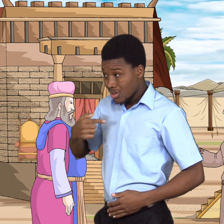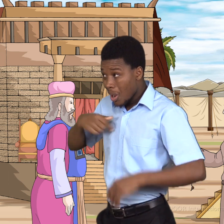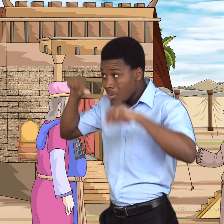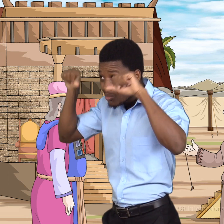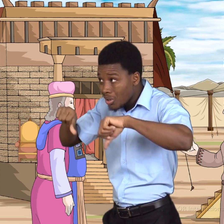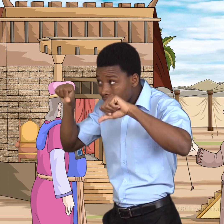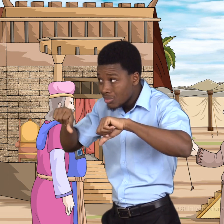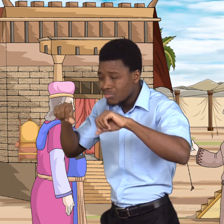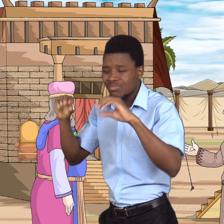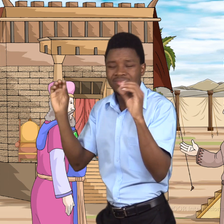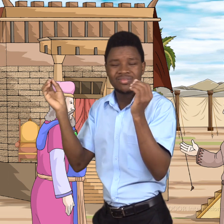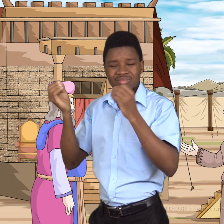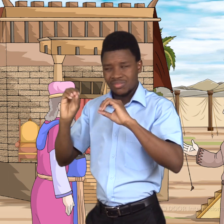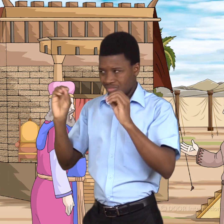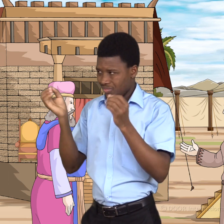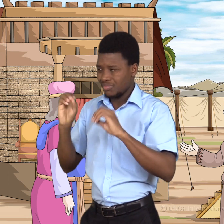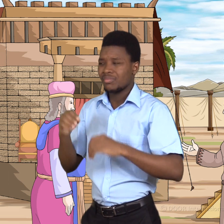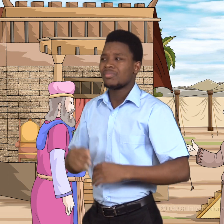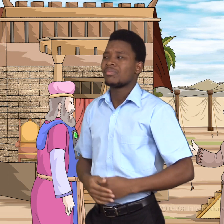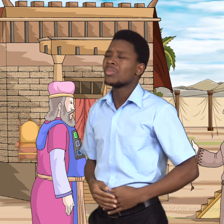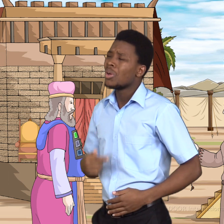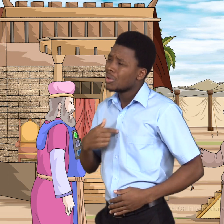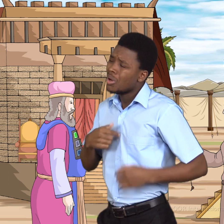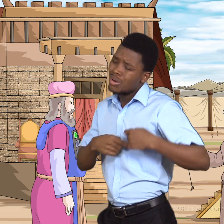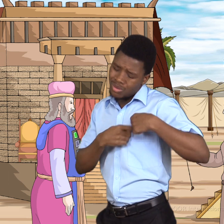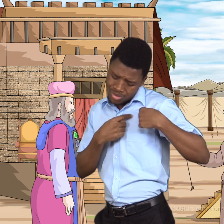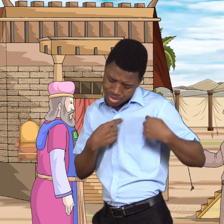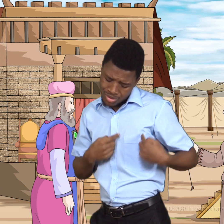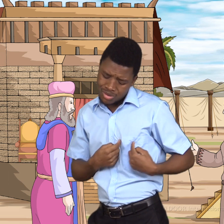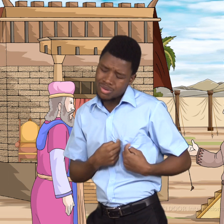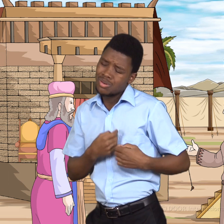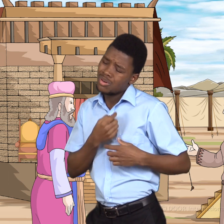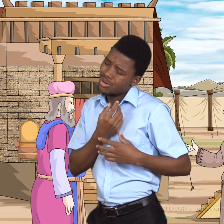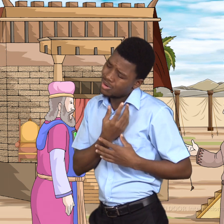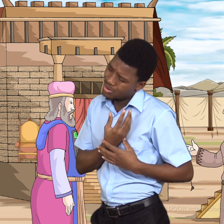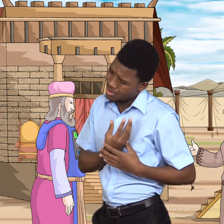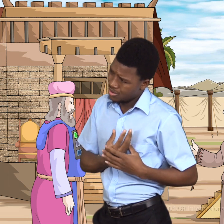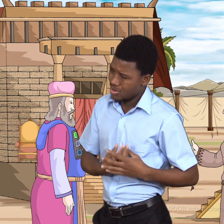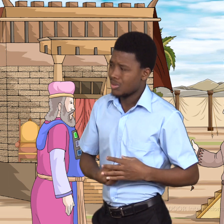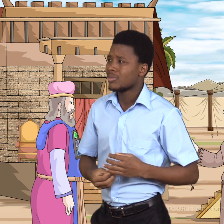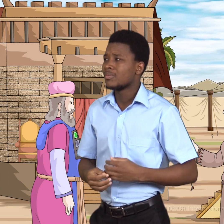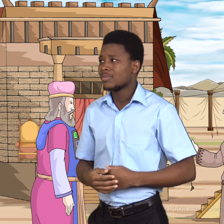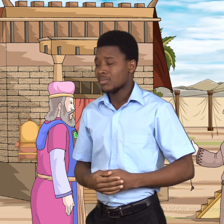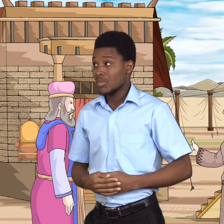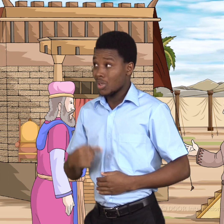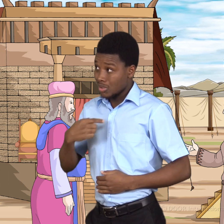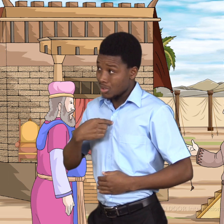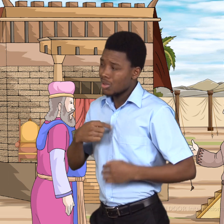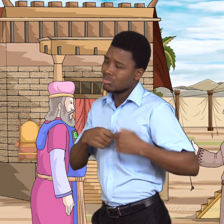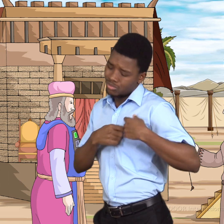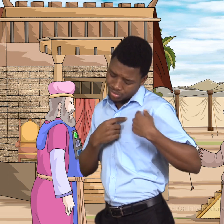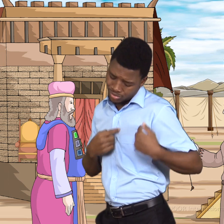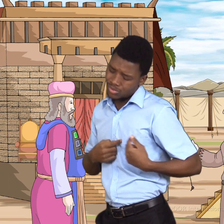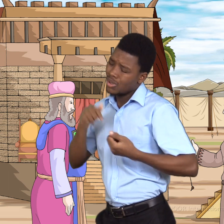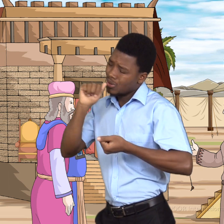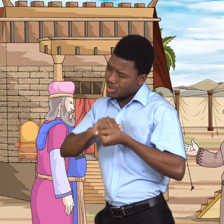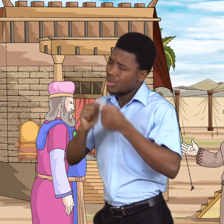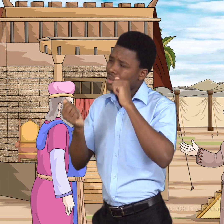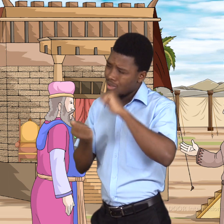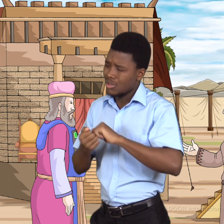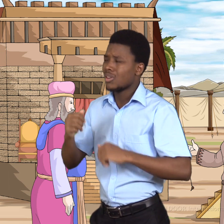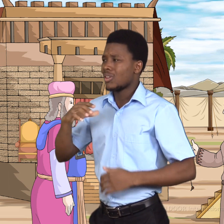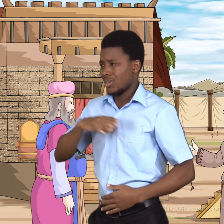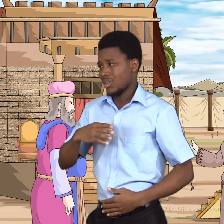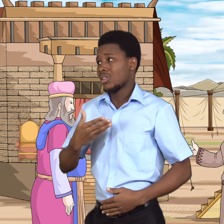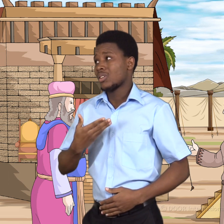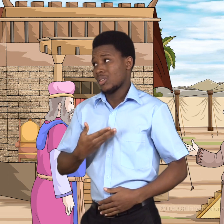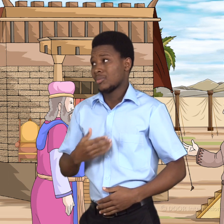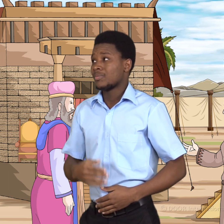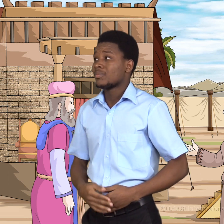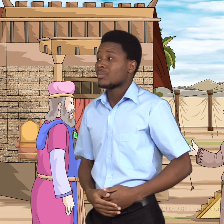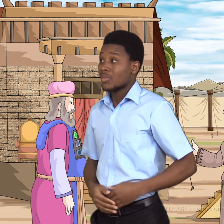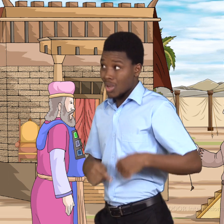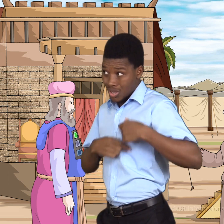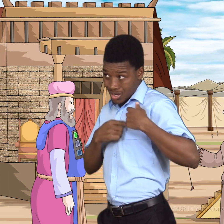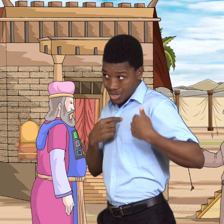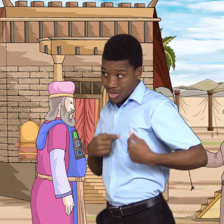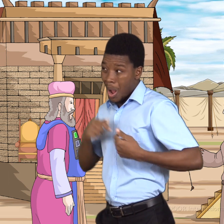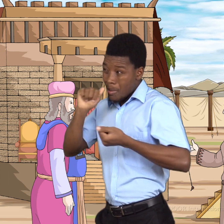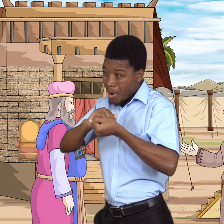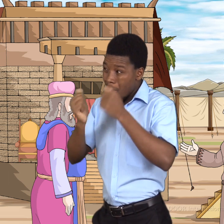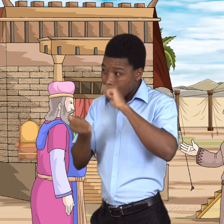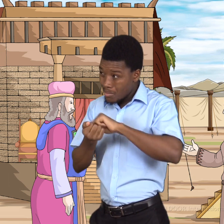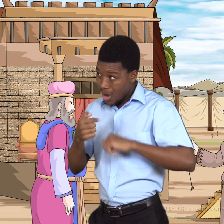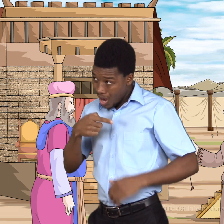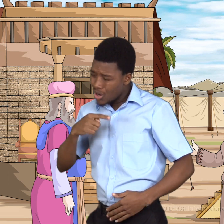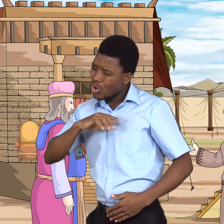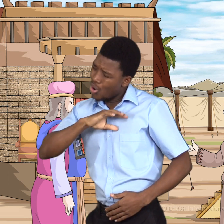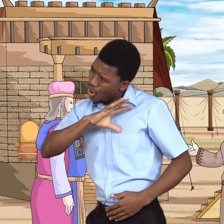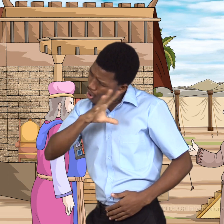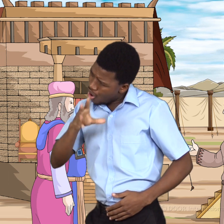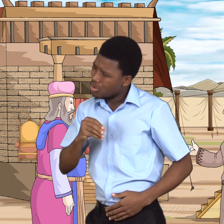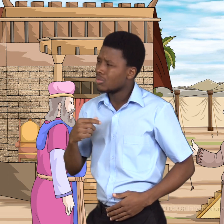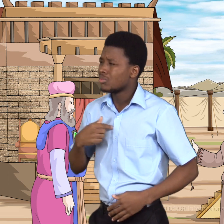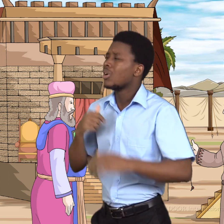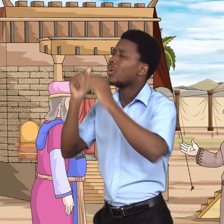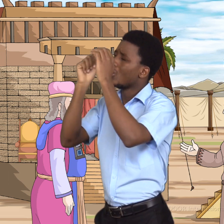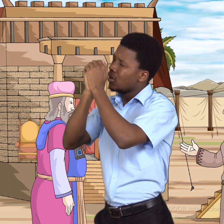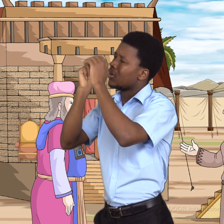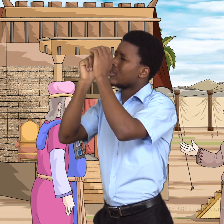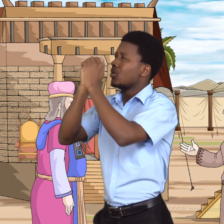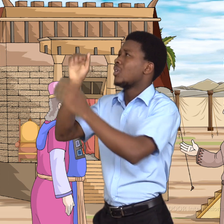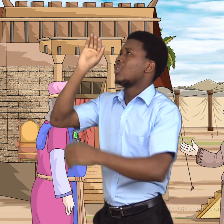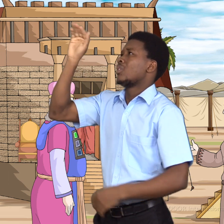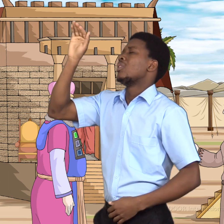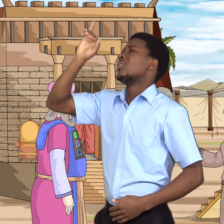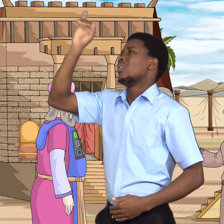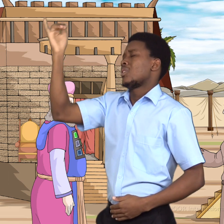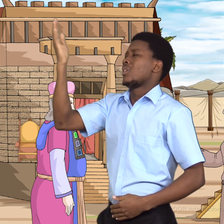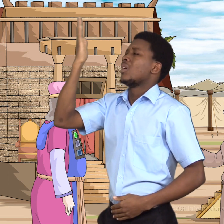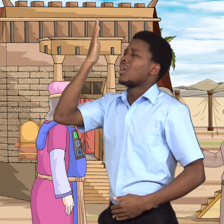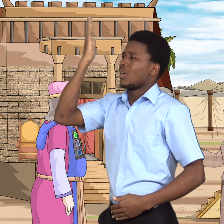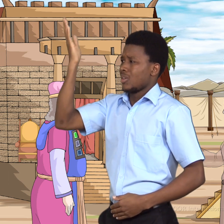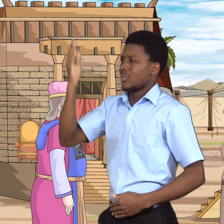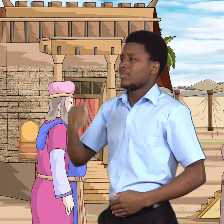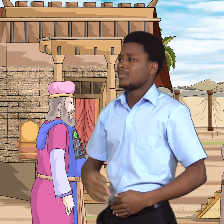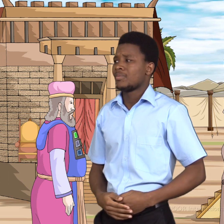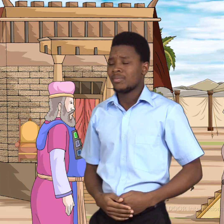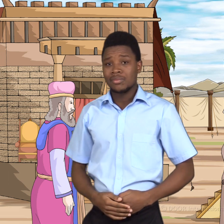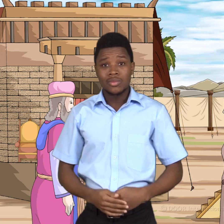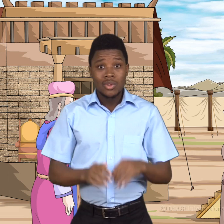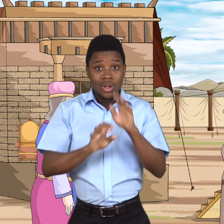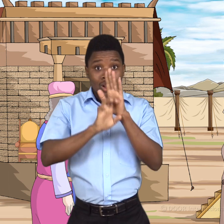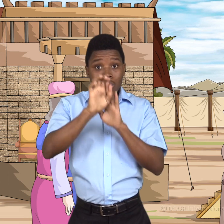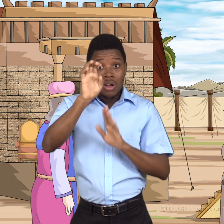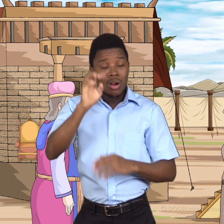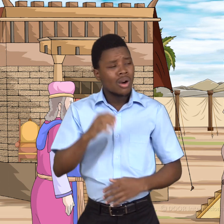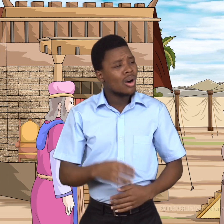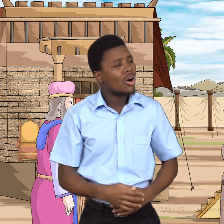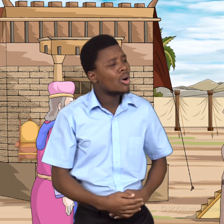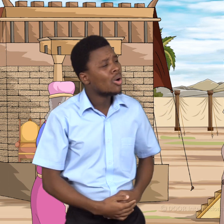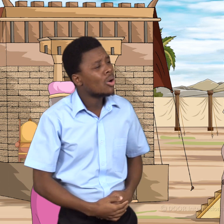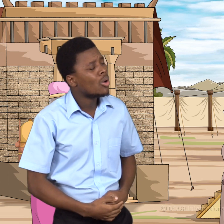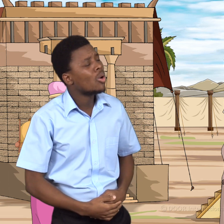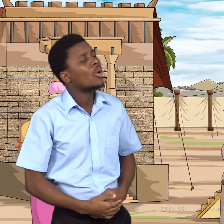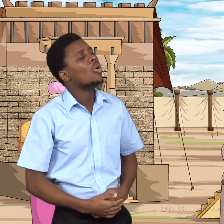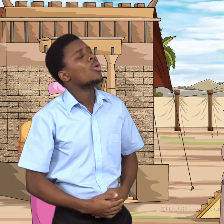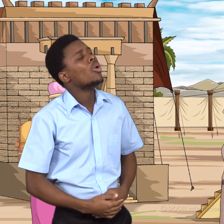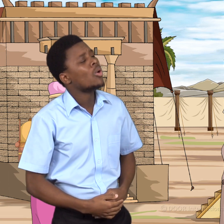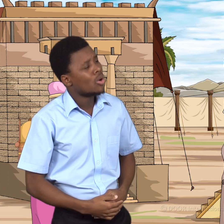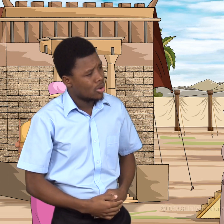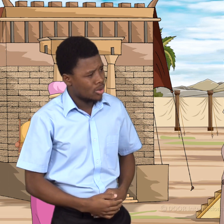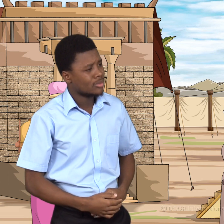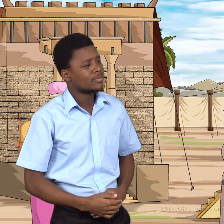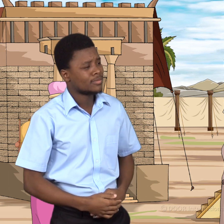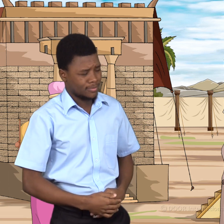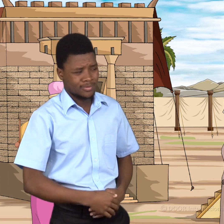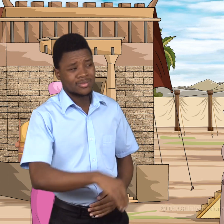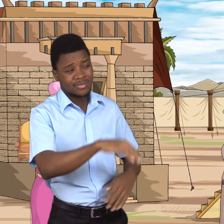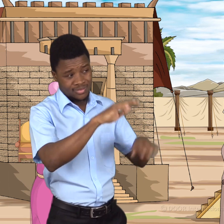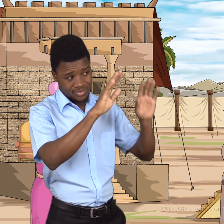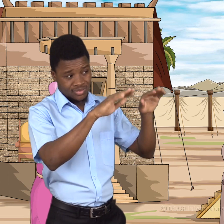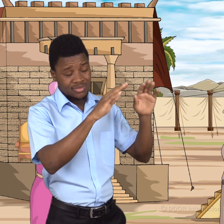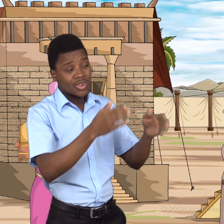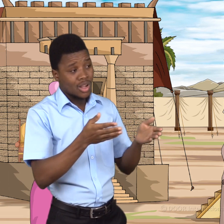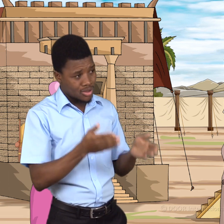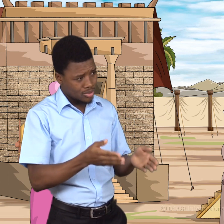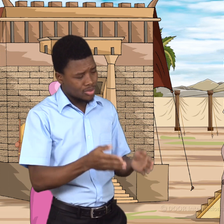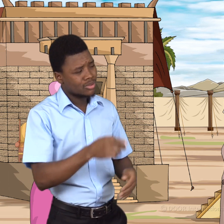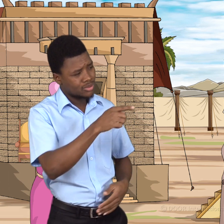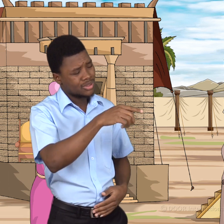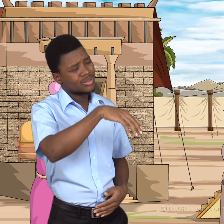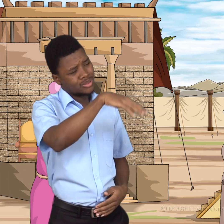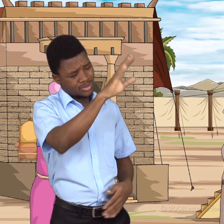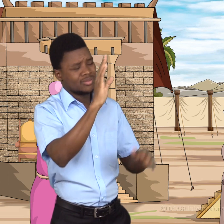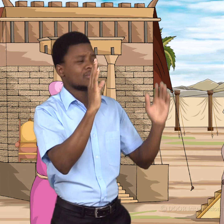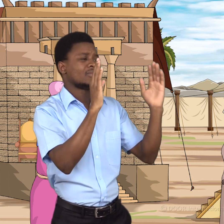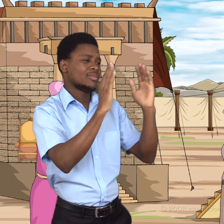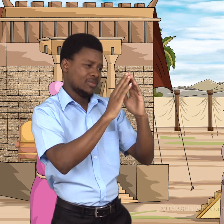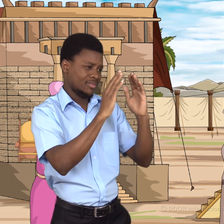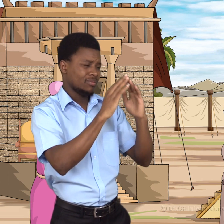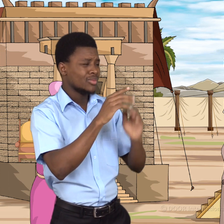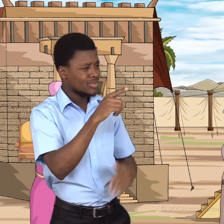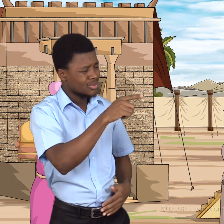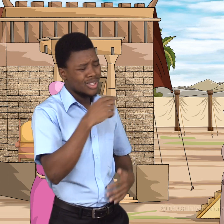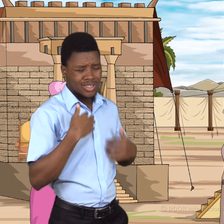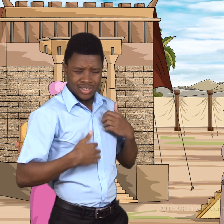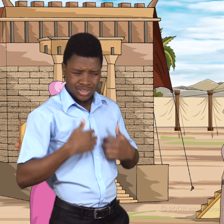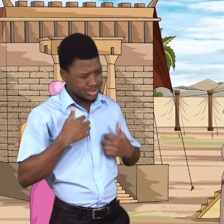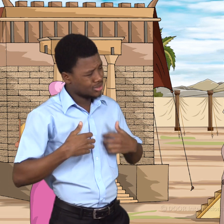I have not had any wine or strong drink, but I have poured out my soul before the LORD. Do not take your servant for a wicked woman;